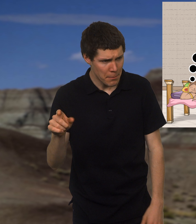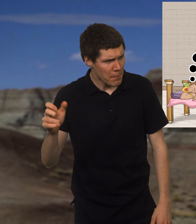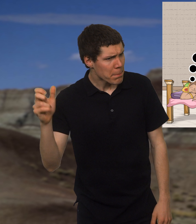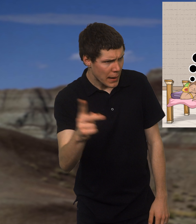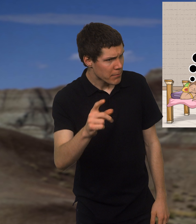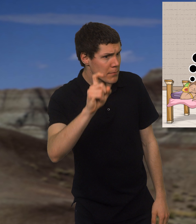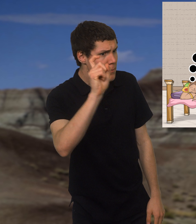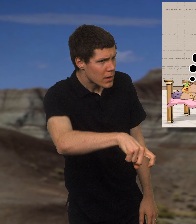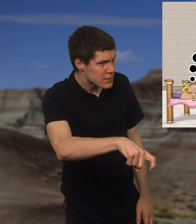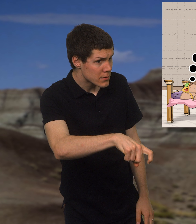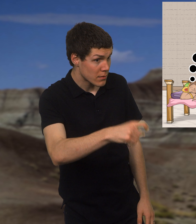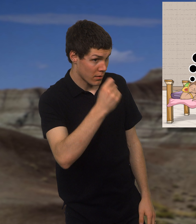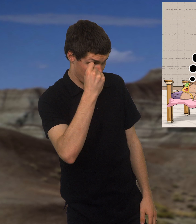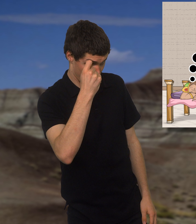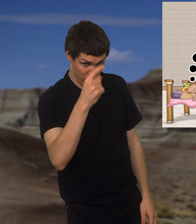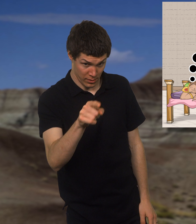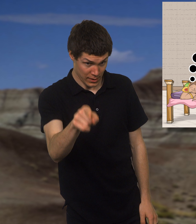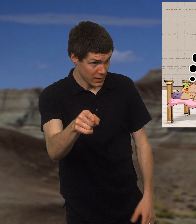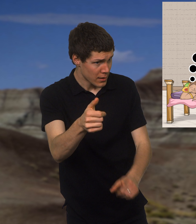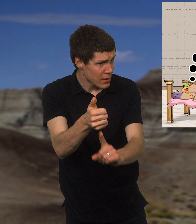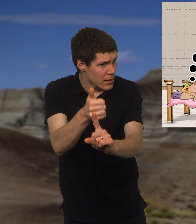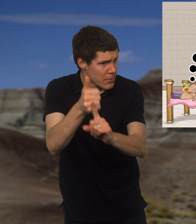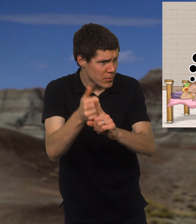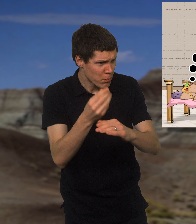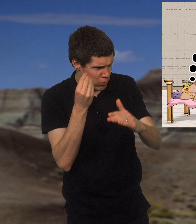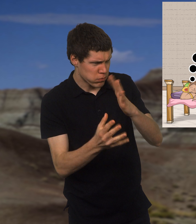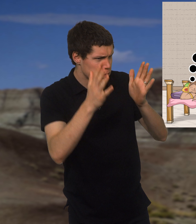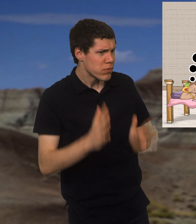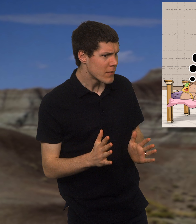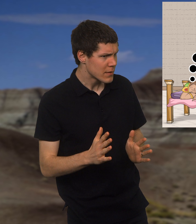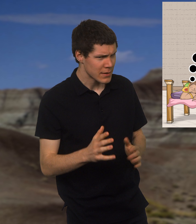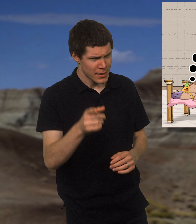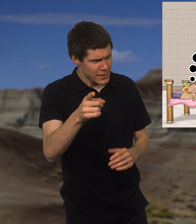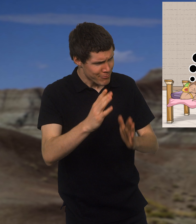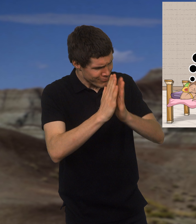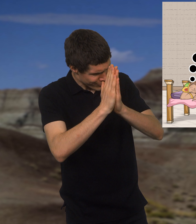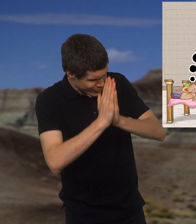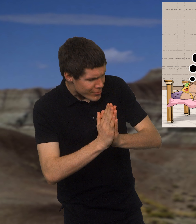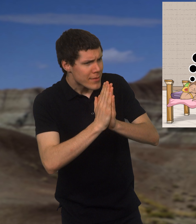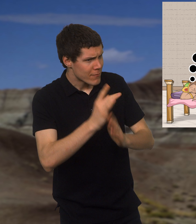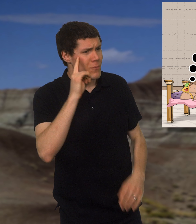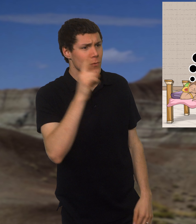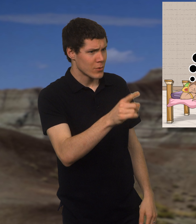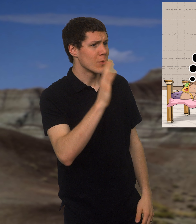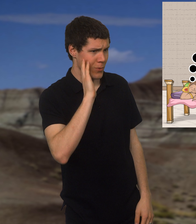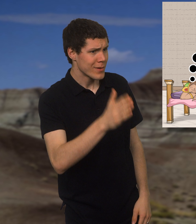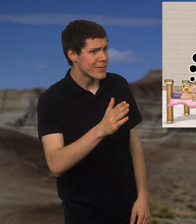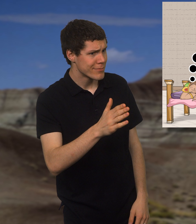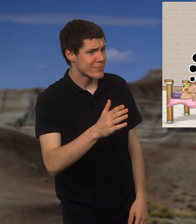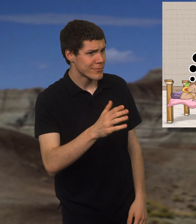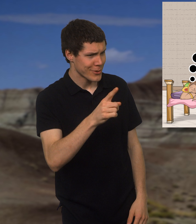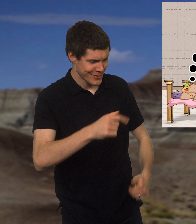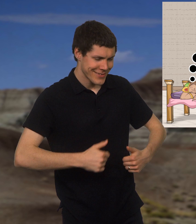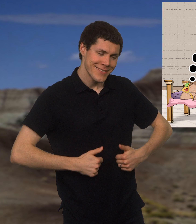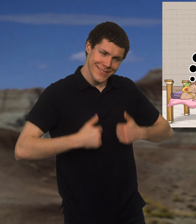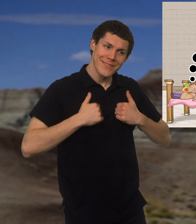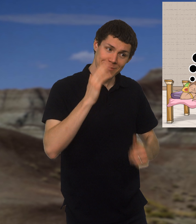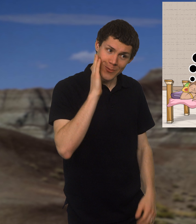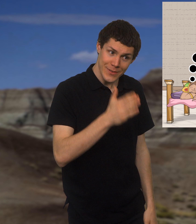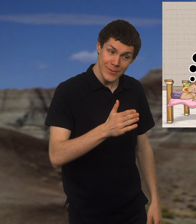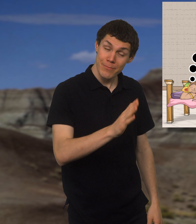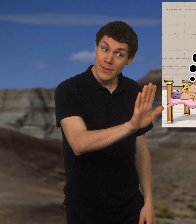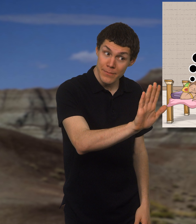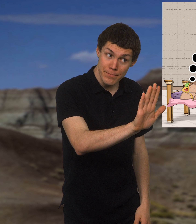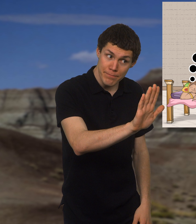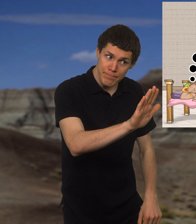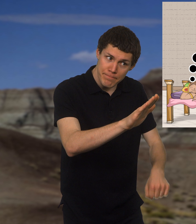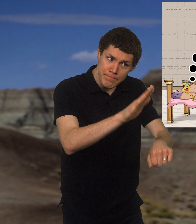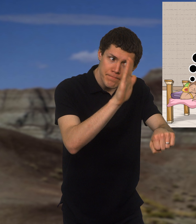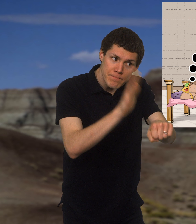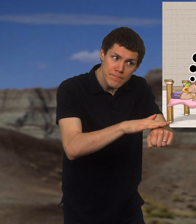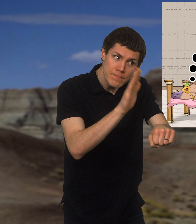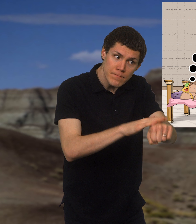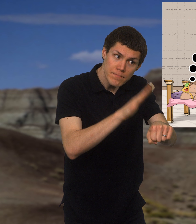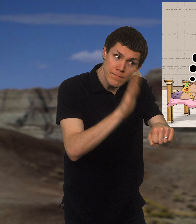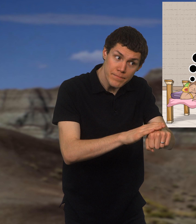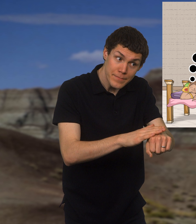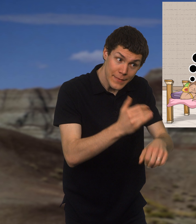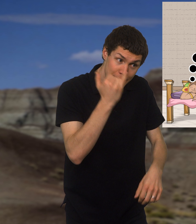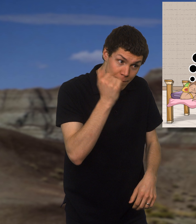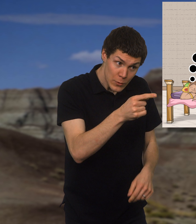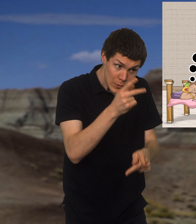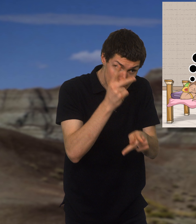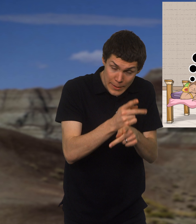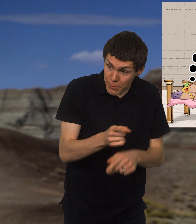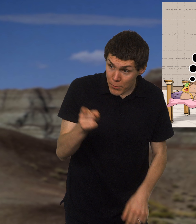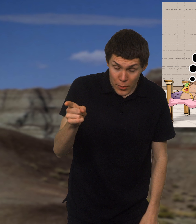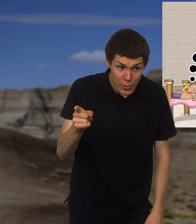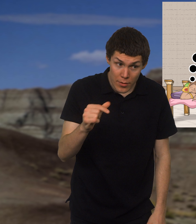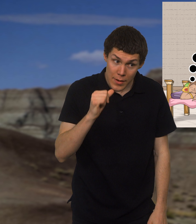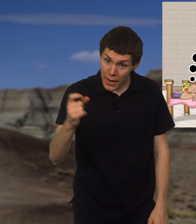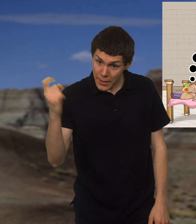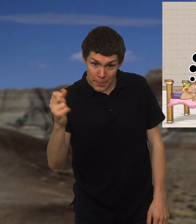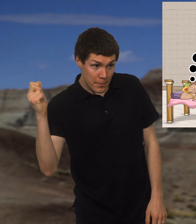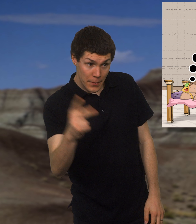he will pray for you and you will live.